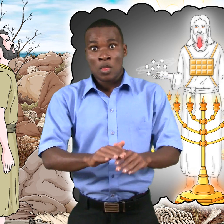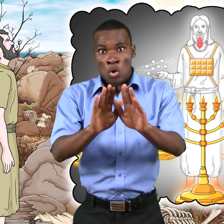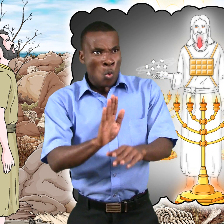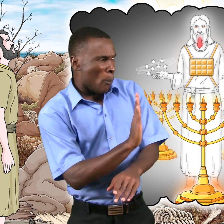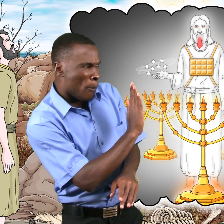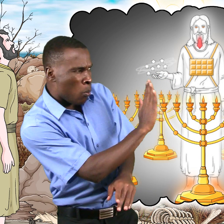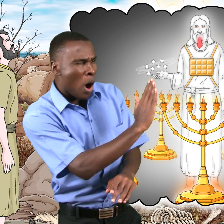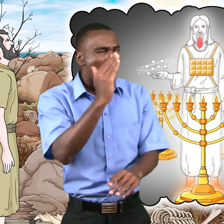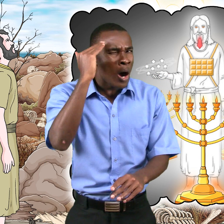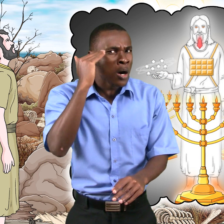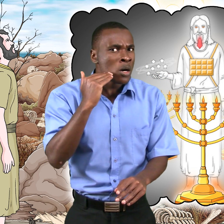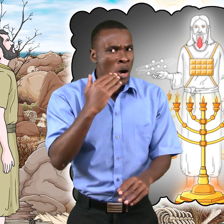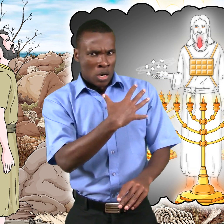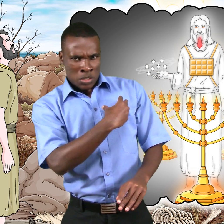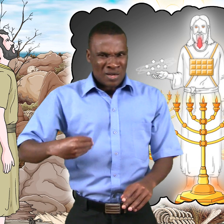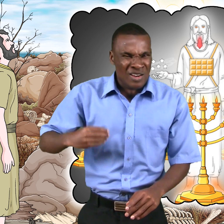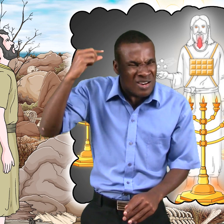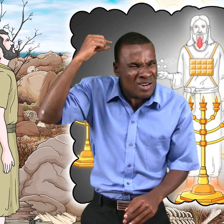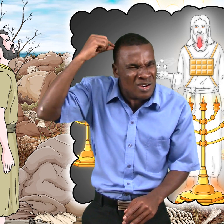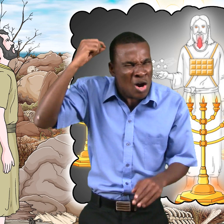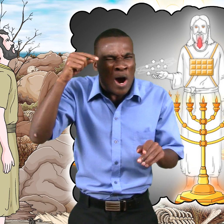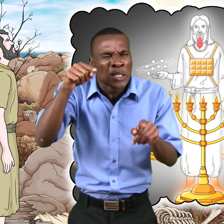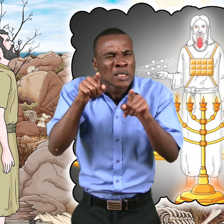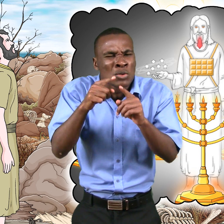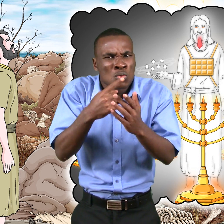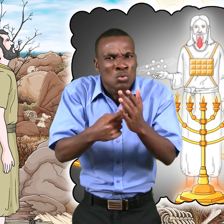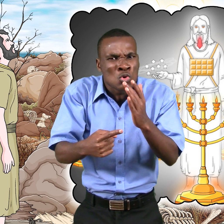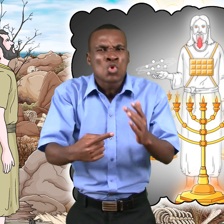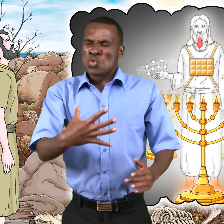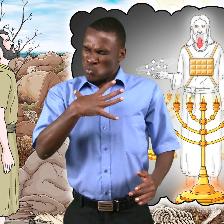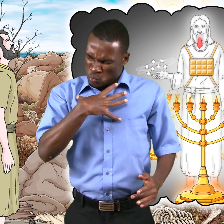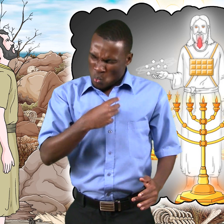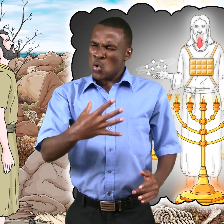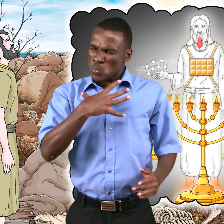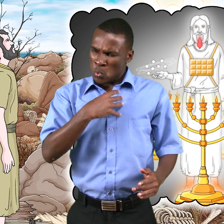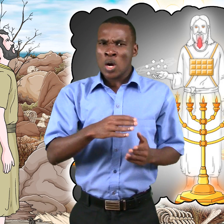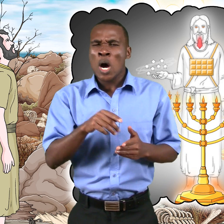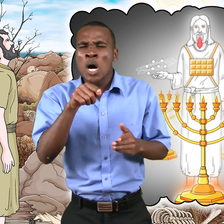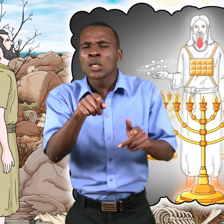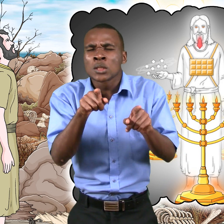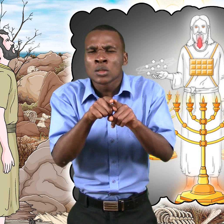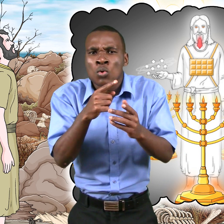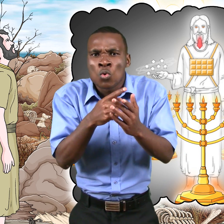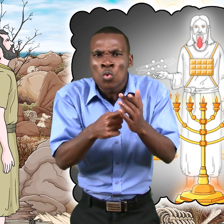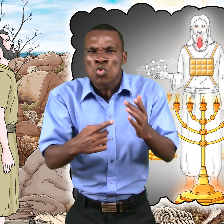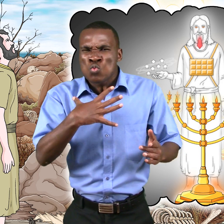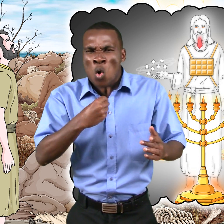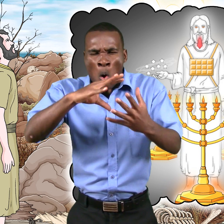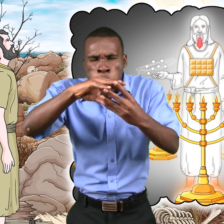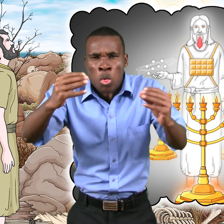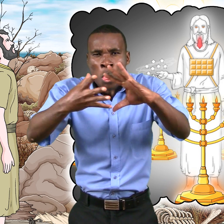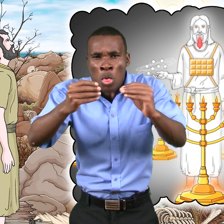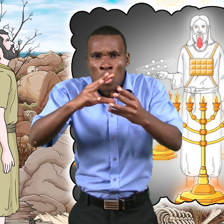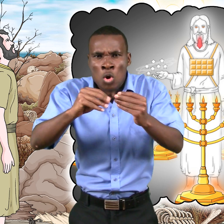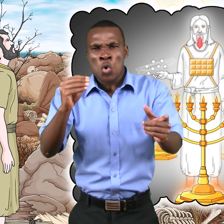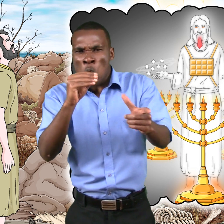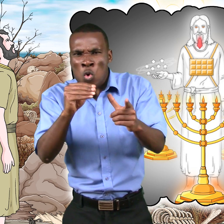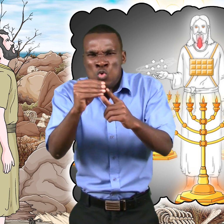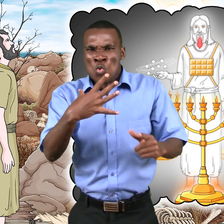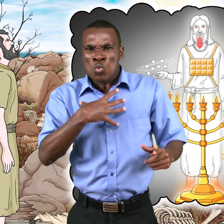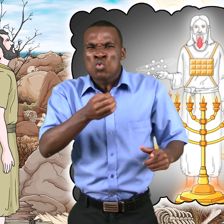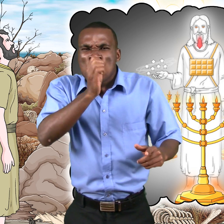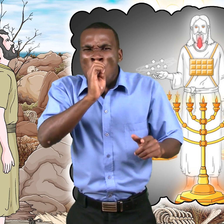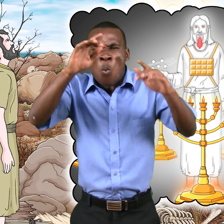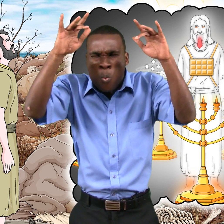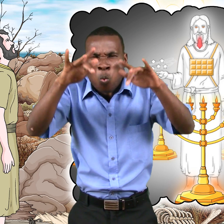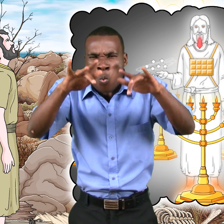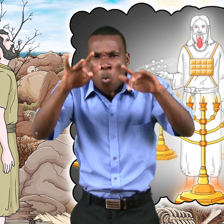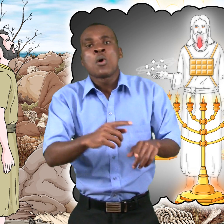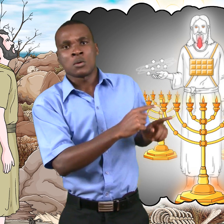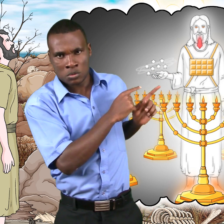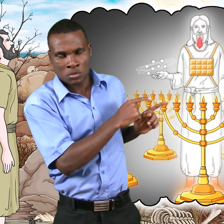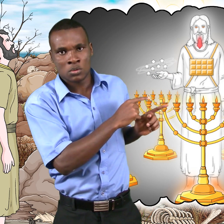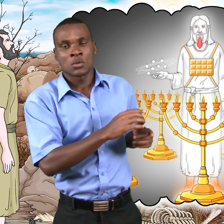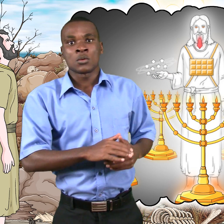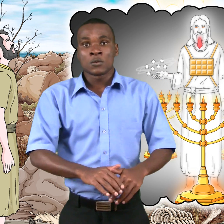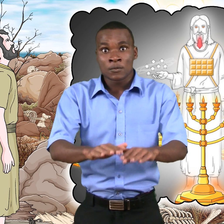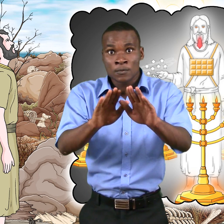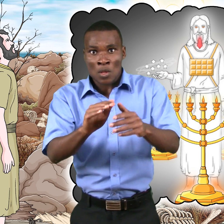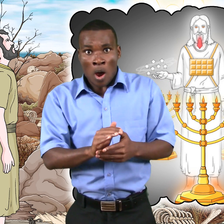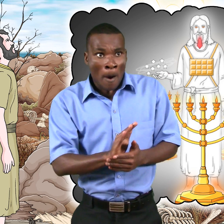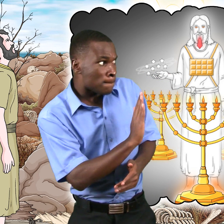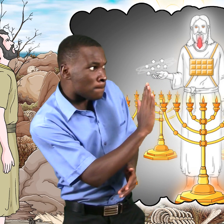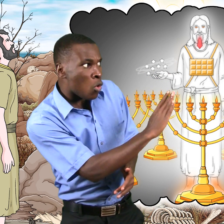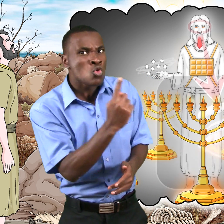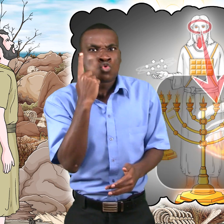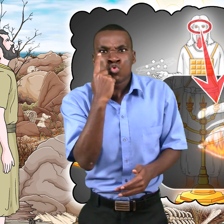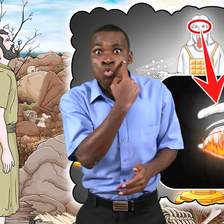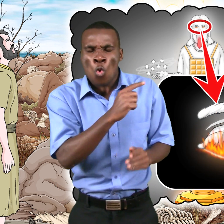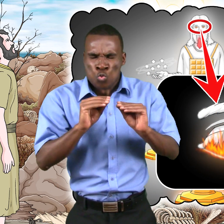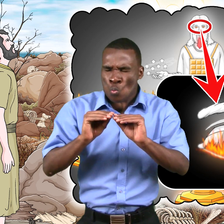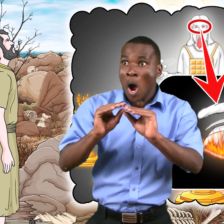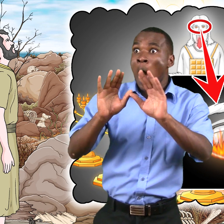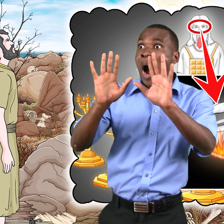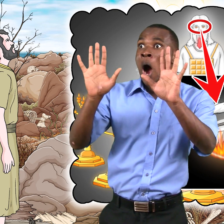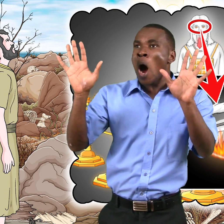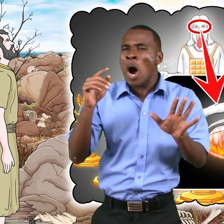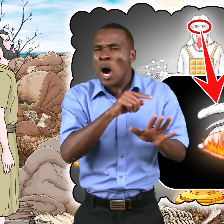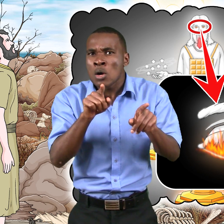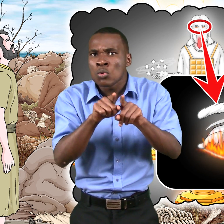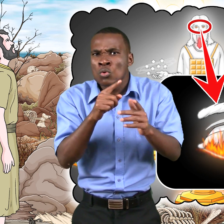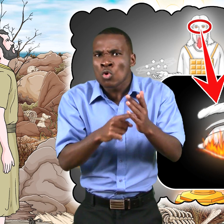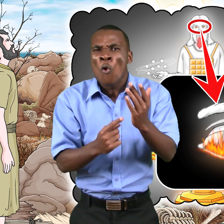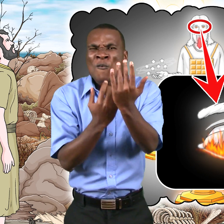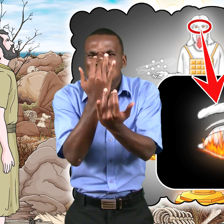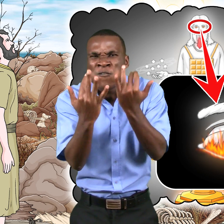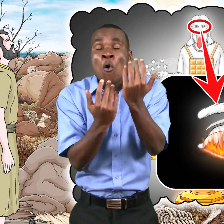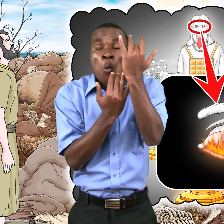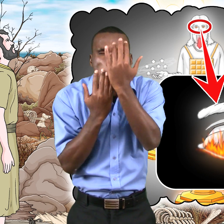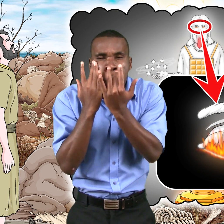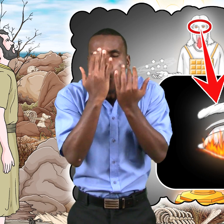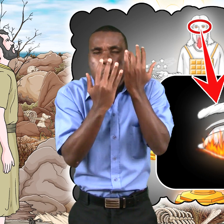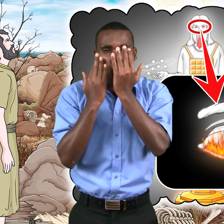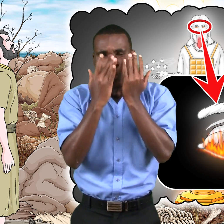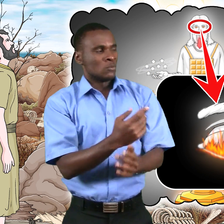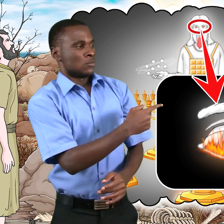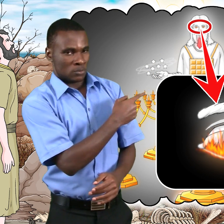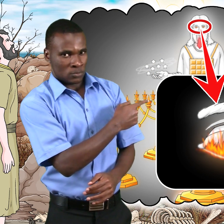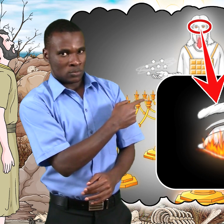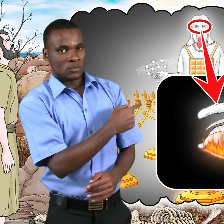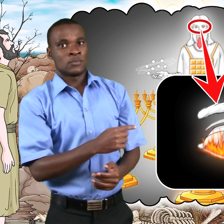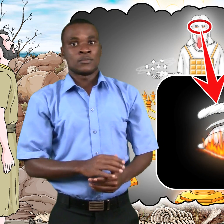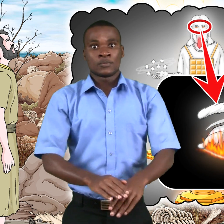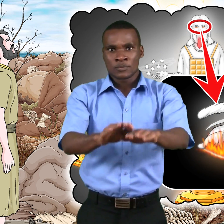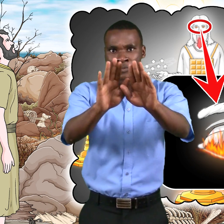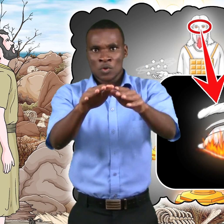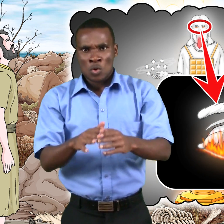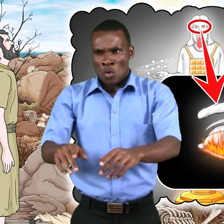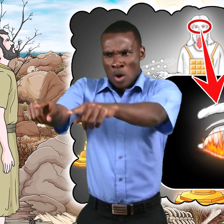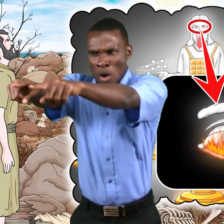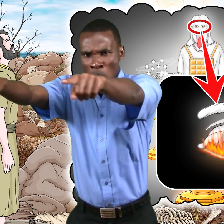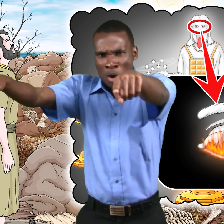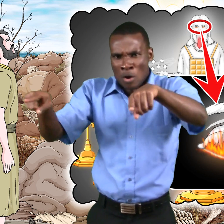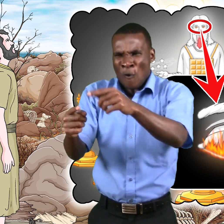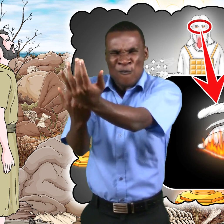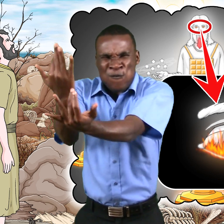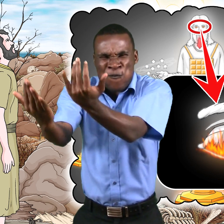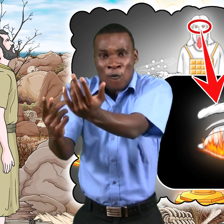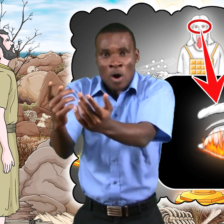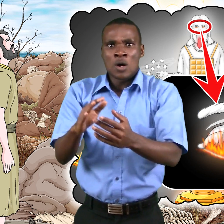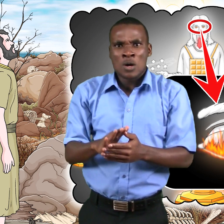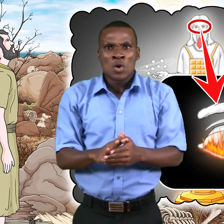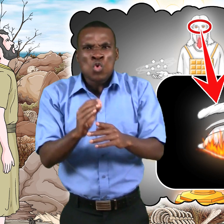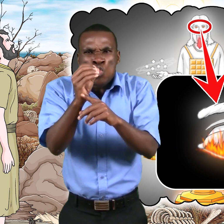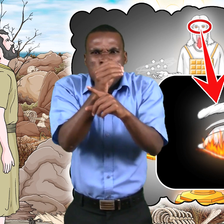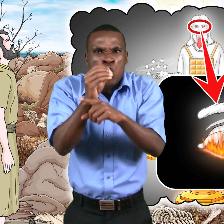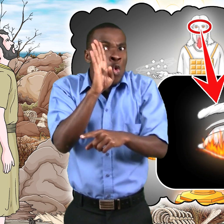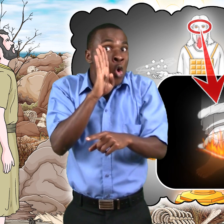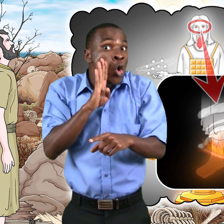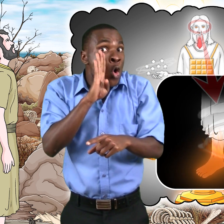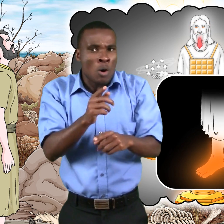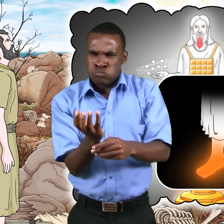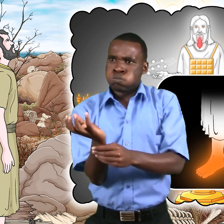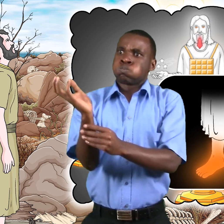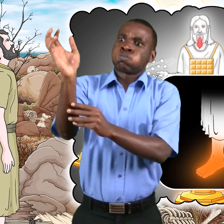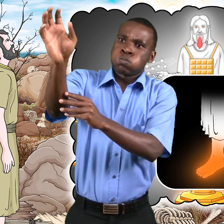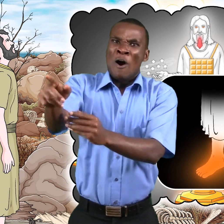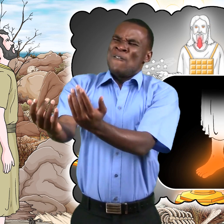The hair of His head was white like wool, as white as snow, and His eyes were like a blazing fire.